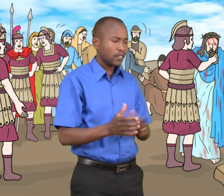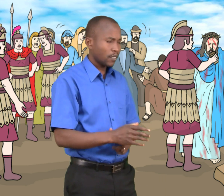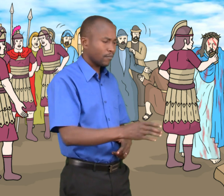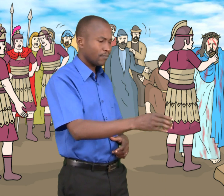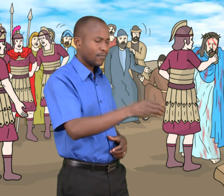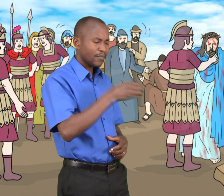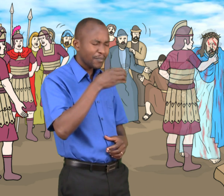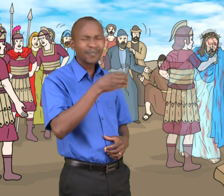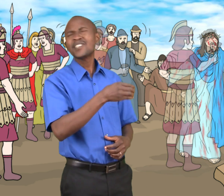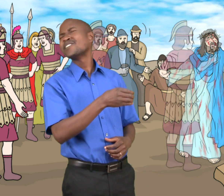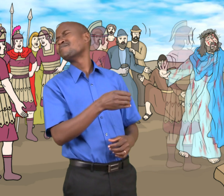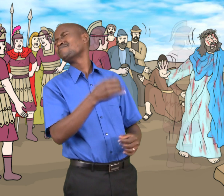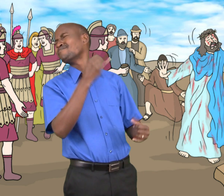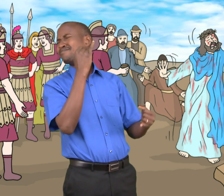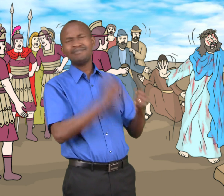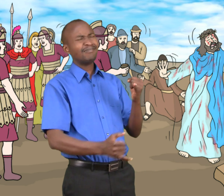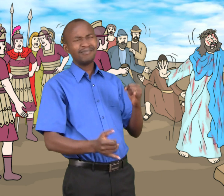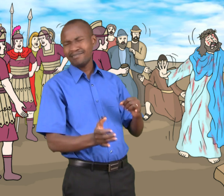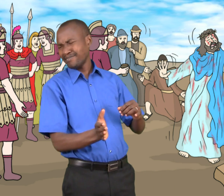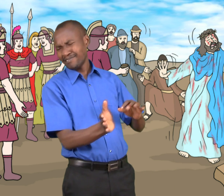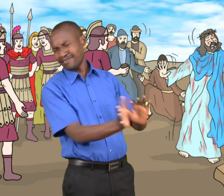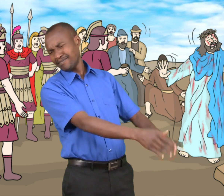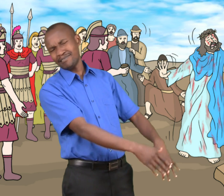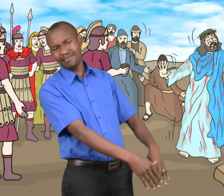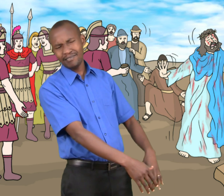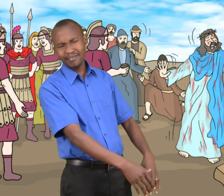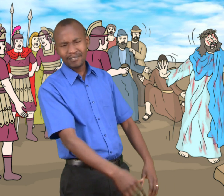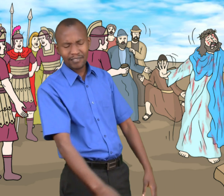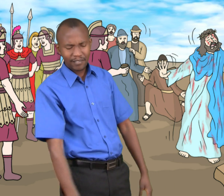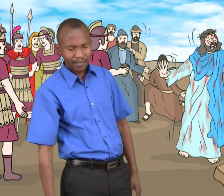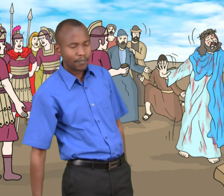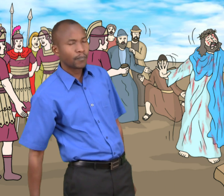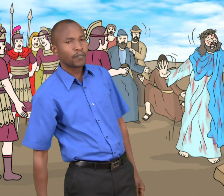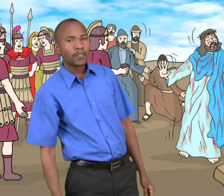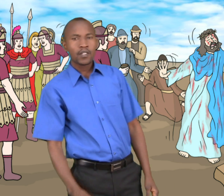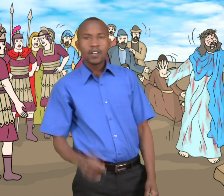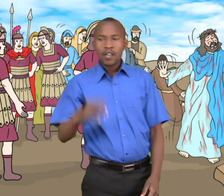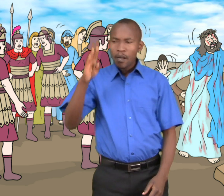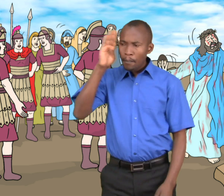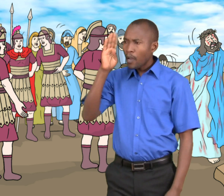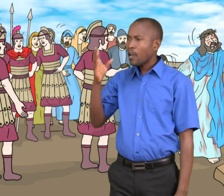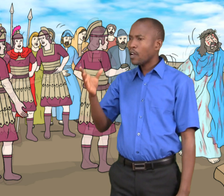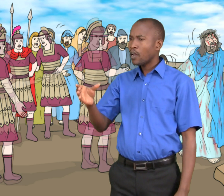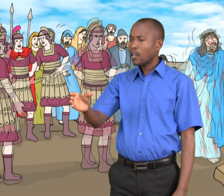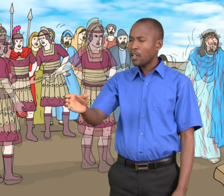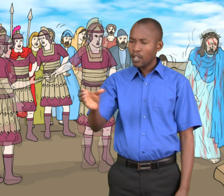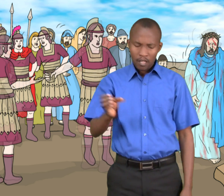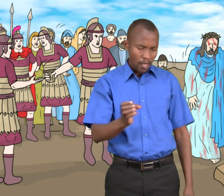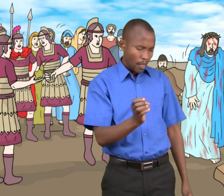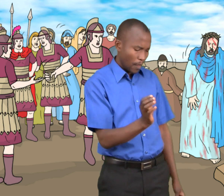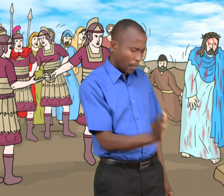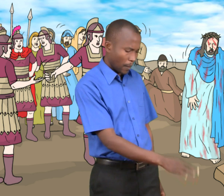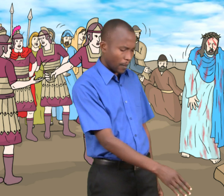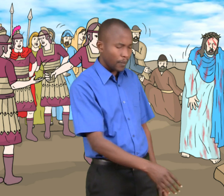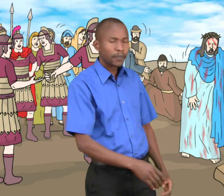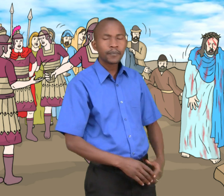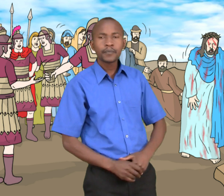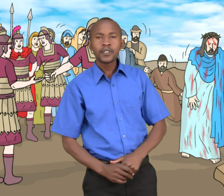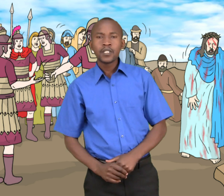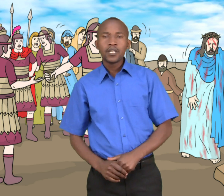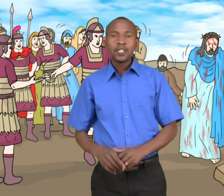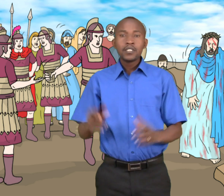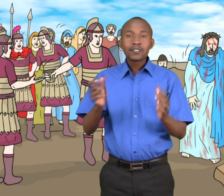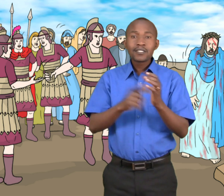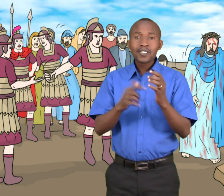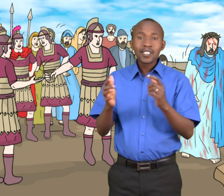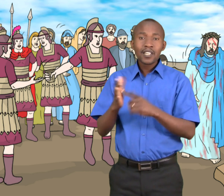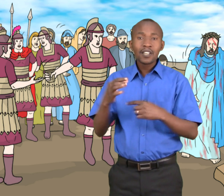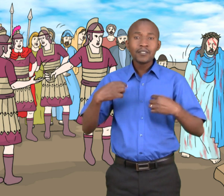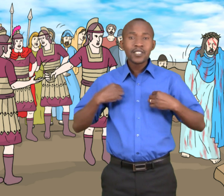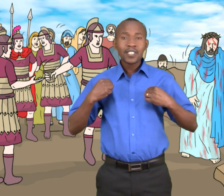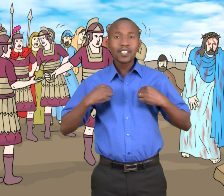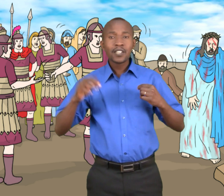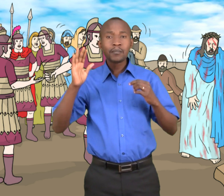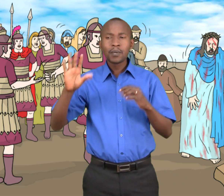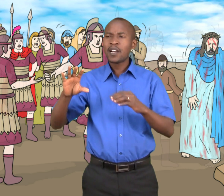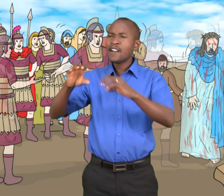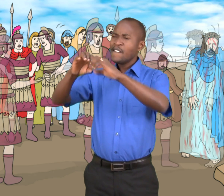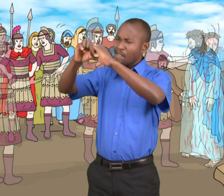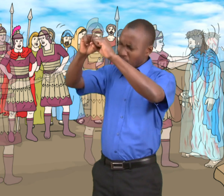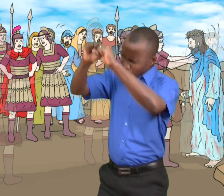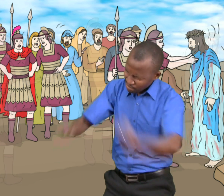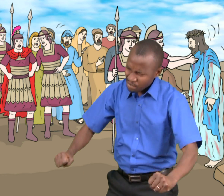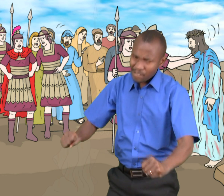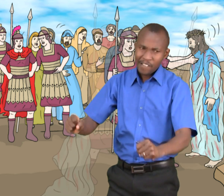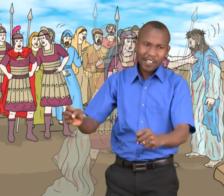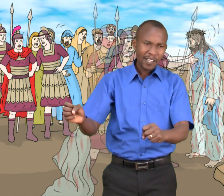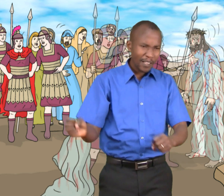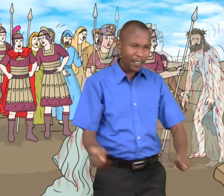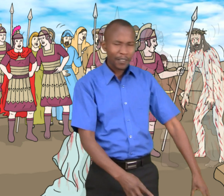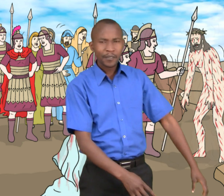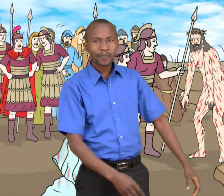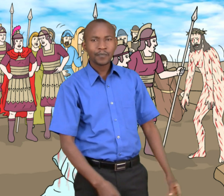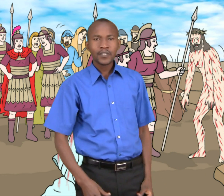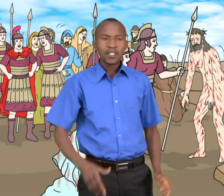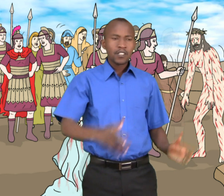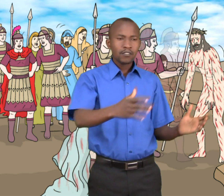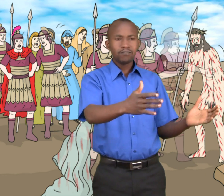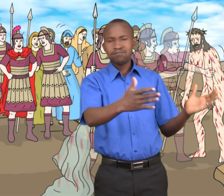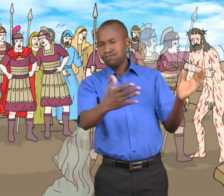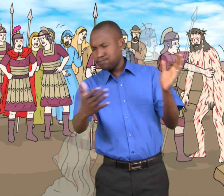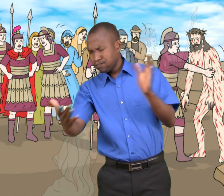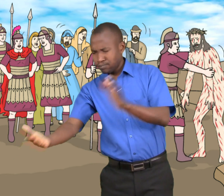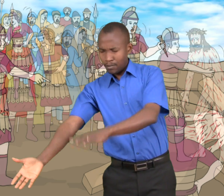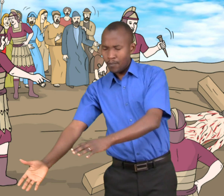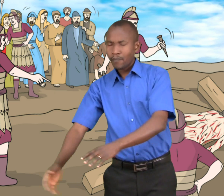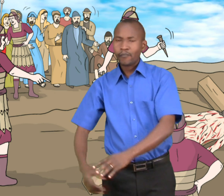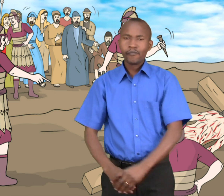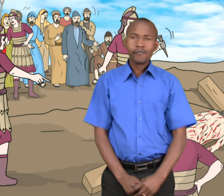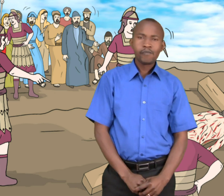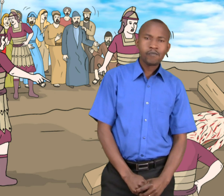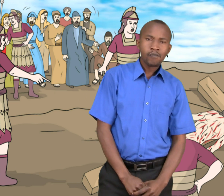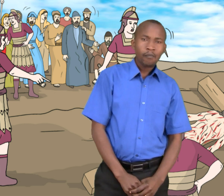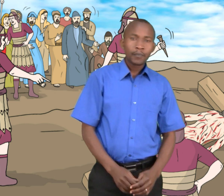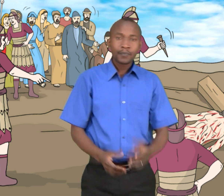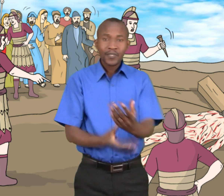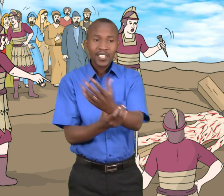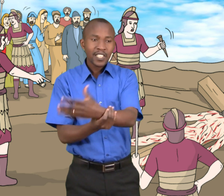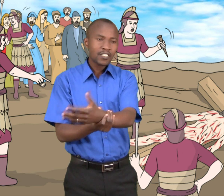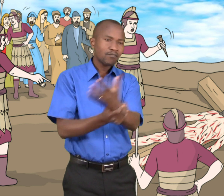but after tasting it, He refused to drink it.